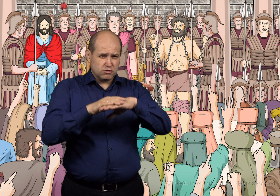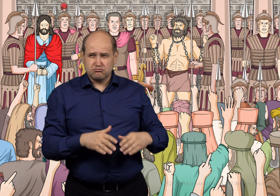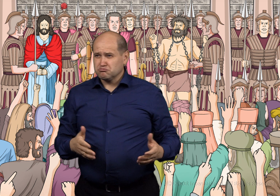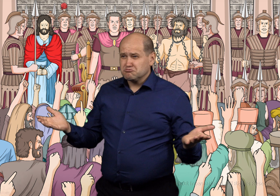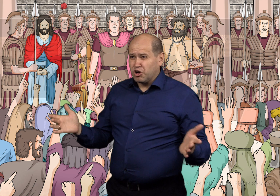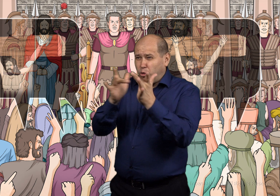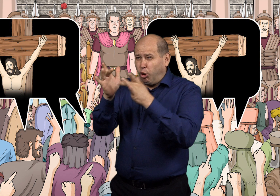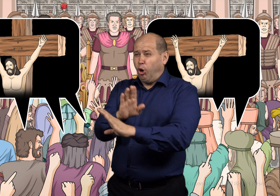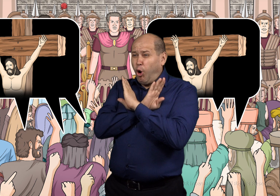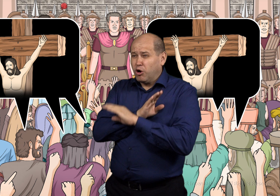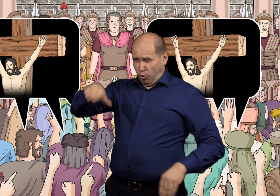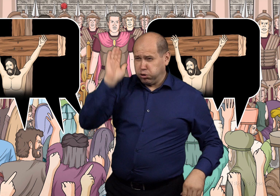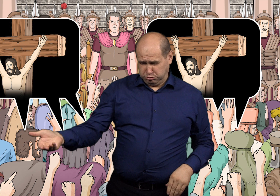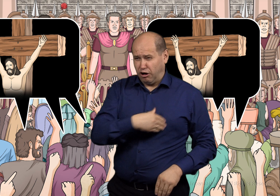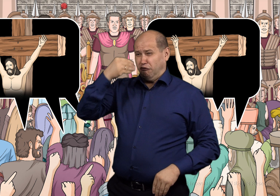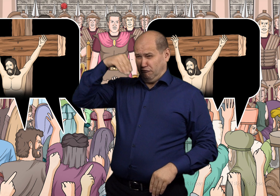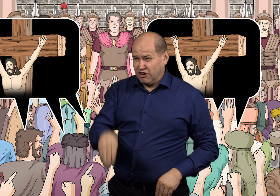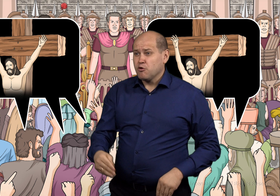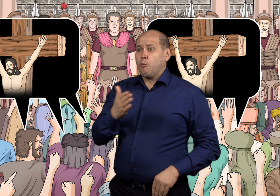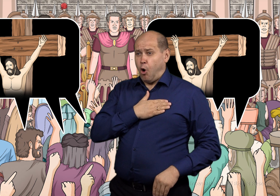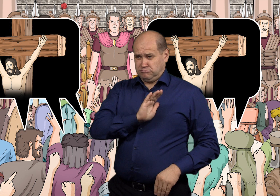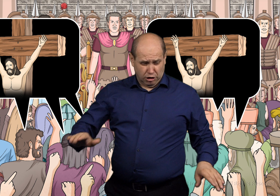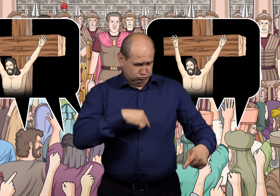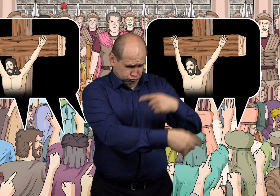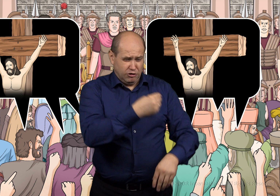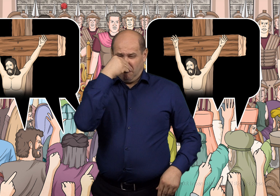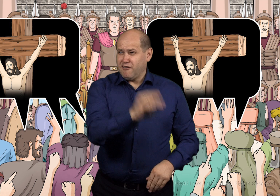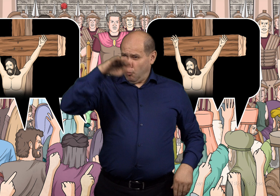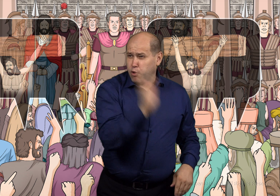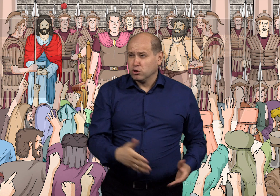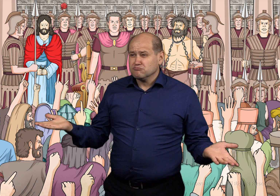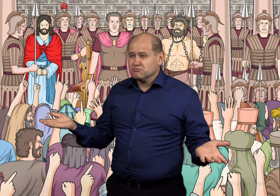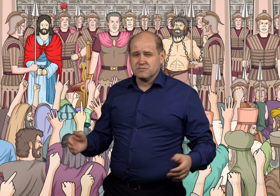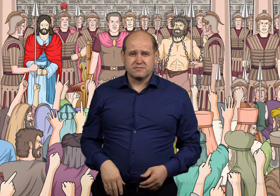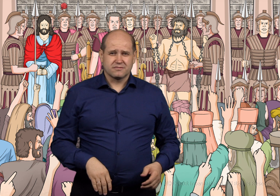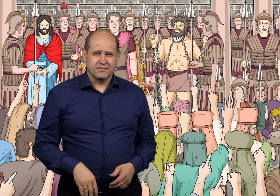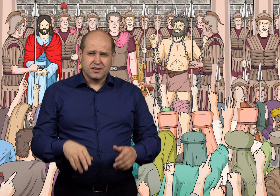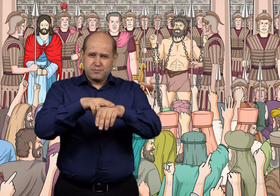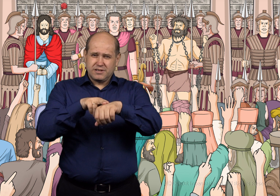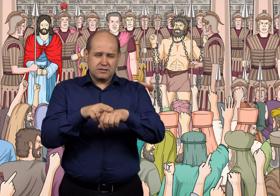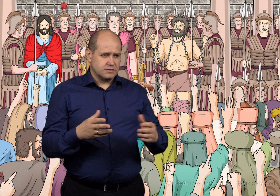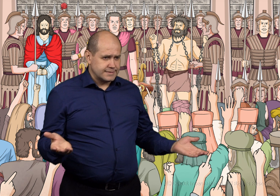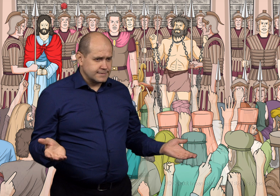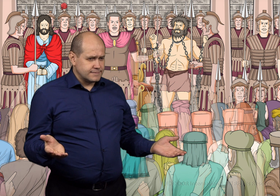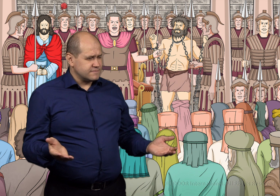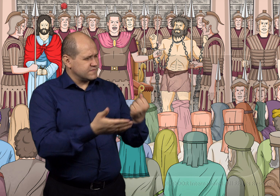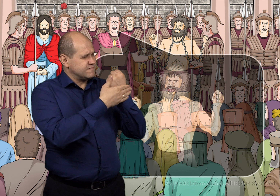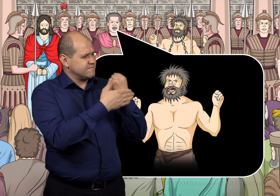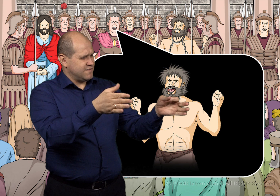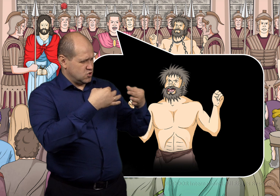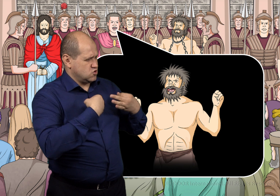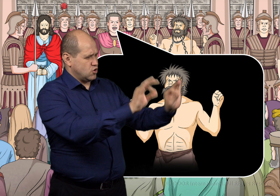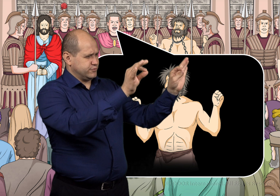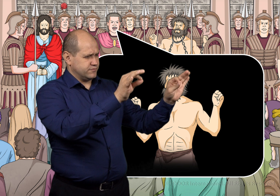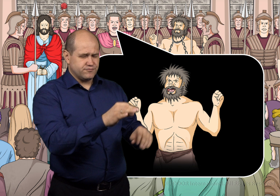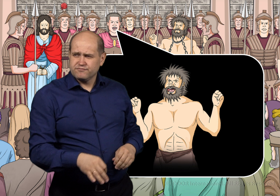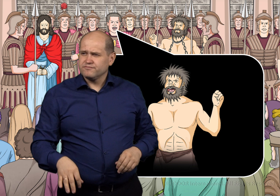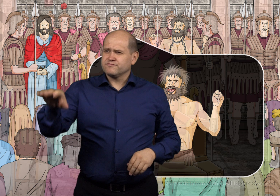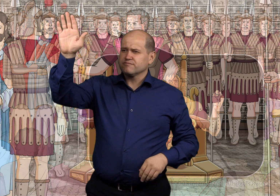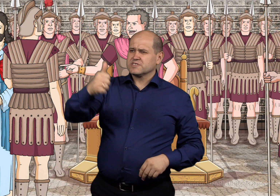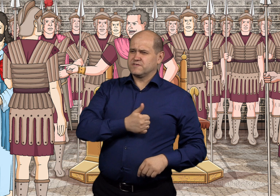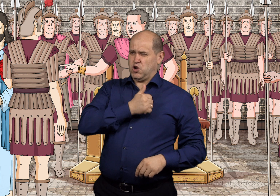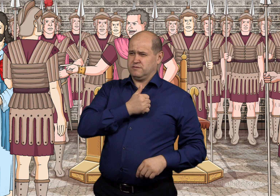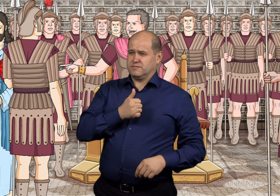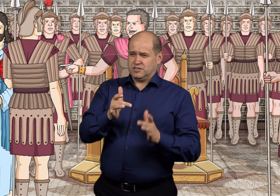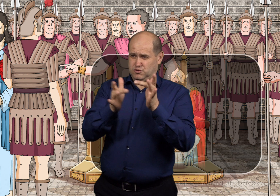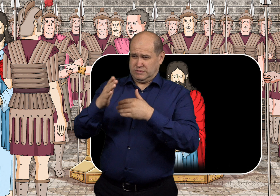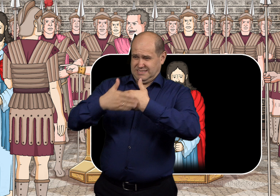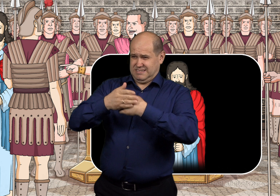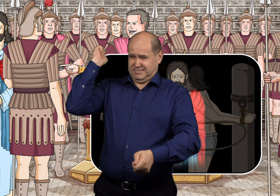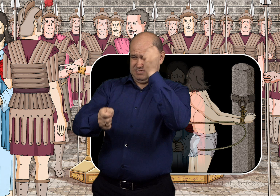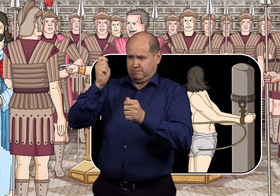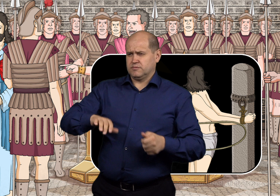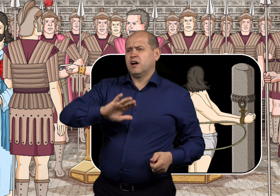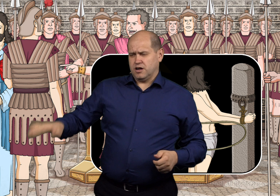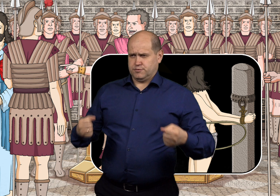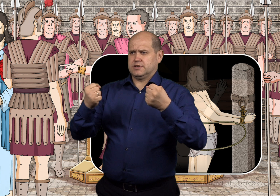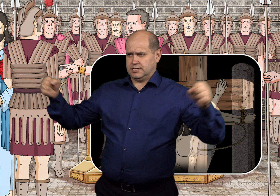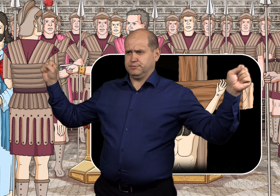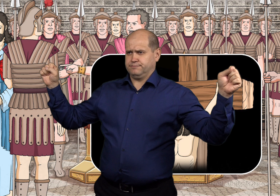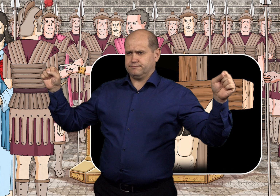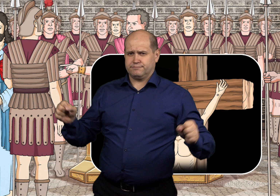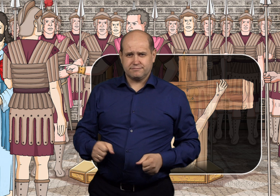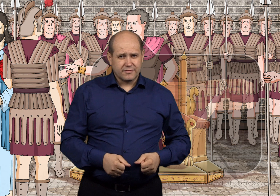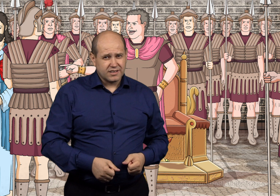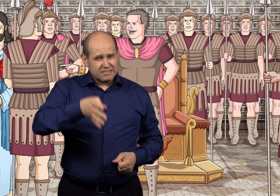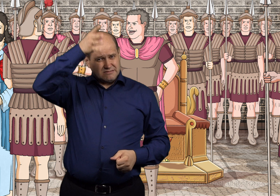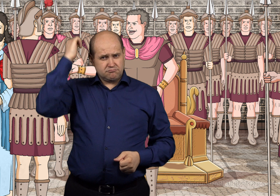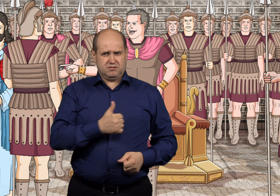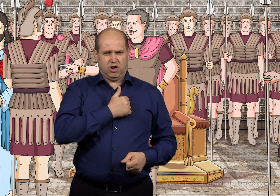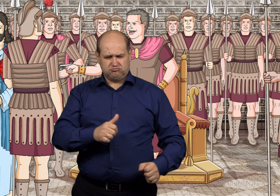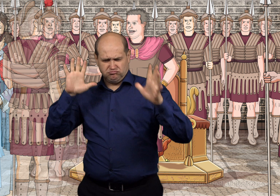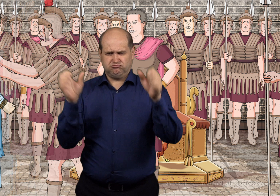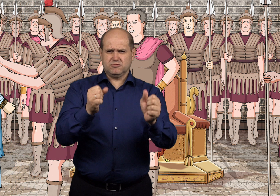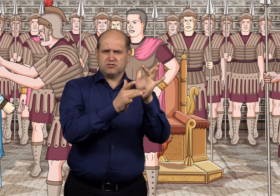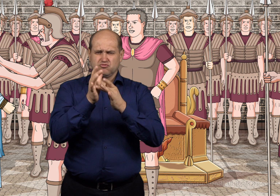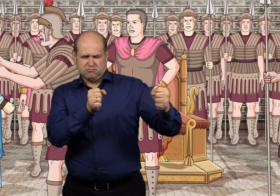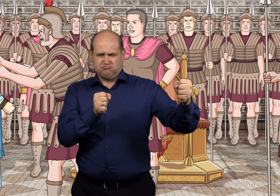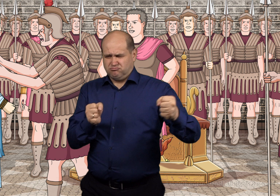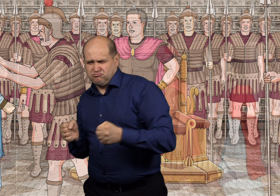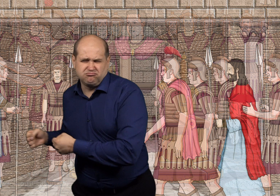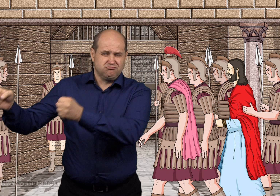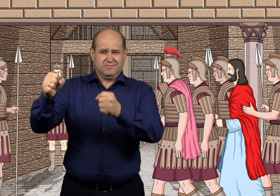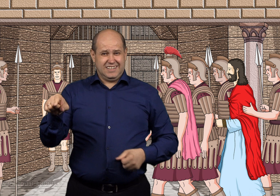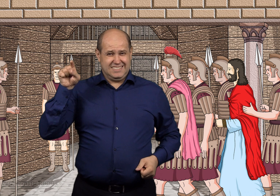But they shouted all the louder, “Crucify Him!” When Pilate saw that he was accomplishing nothing, but that instead a riot was breaking out, he took water and washed his hands before the crowd. “I am innocent of this man’s blood,” he said. “You bear the responsibility.” All the people answered, “His blood be on us and on our children!” So Pilate released Barabbas to them. But he had Jesus flogged, and handed Him over to be crucified.